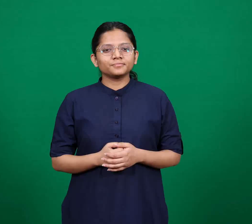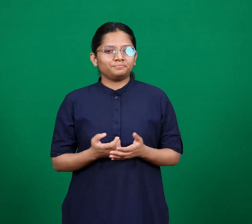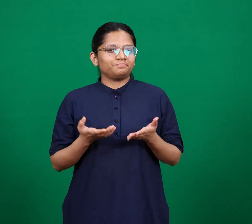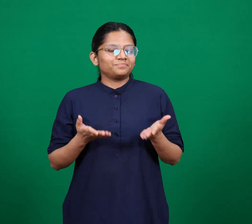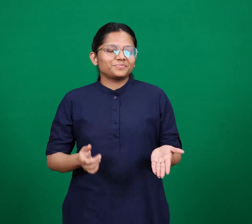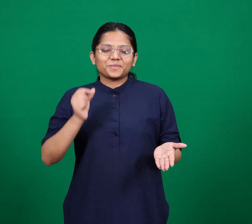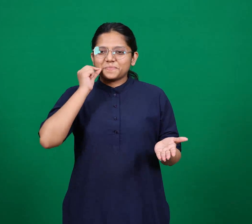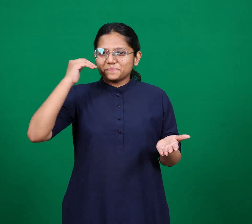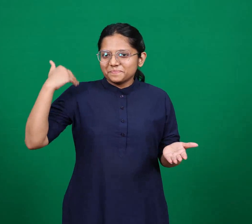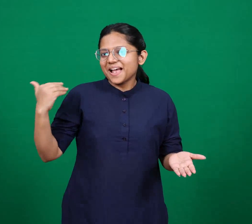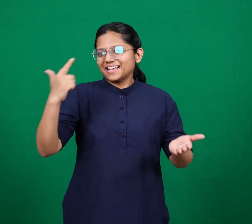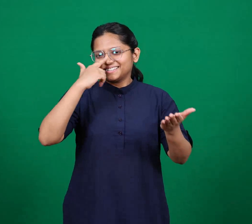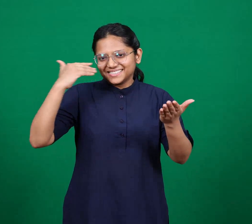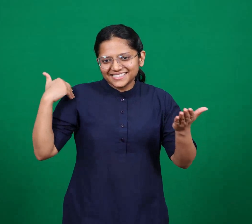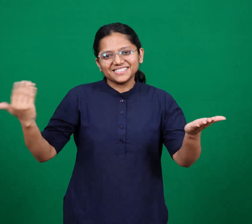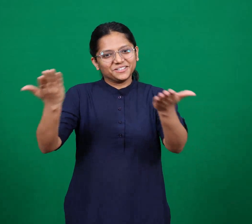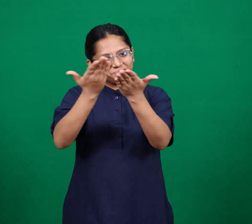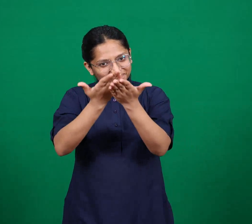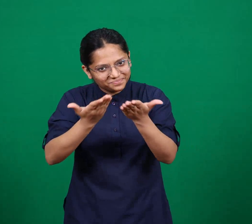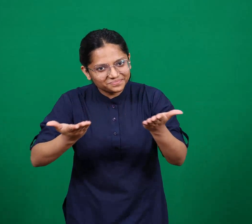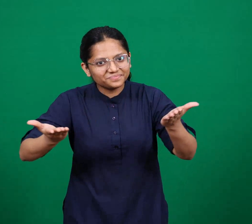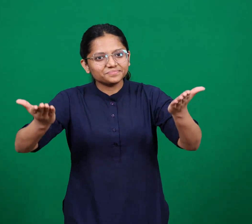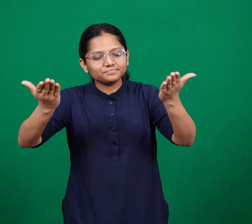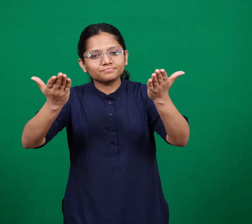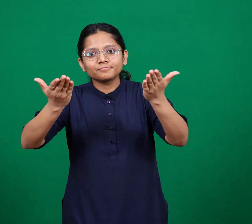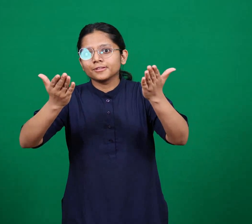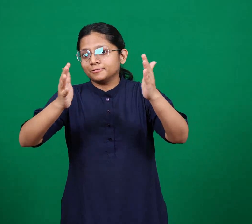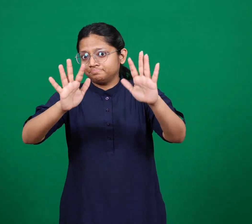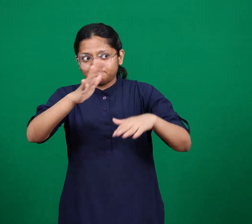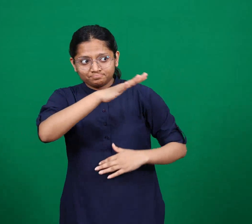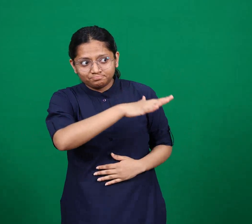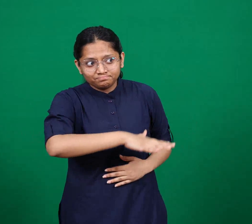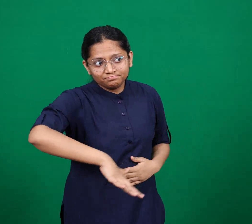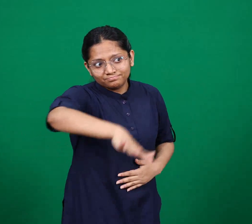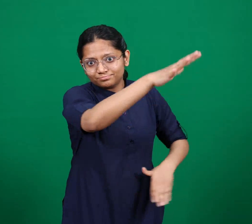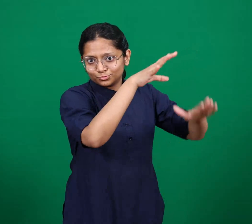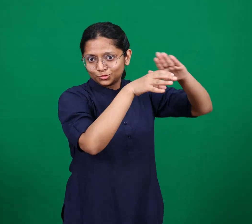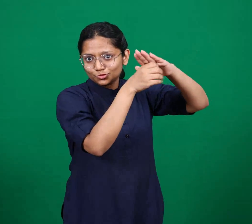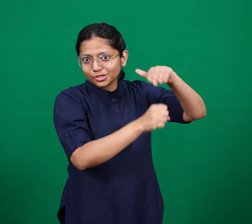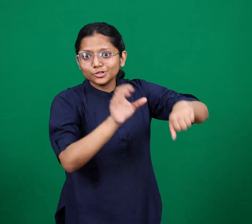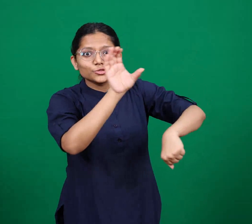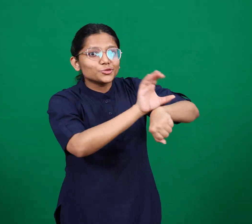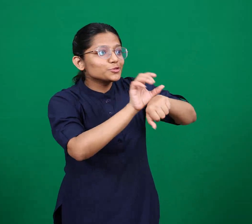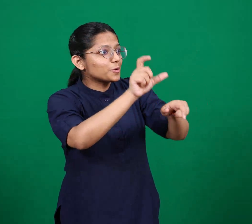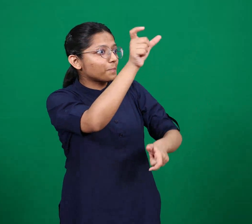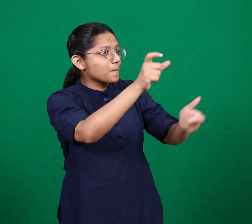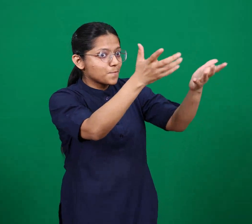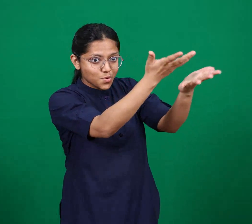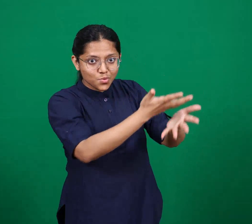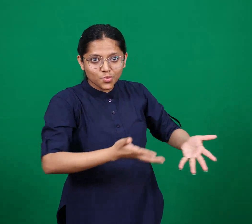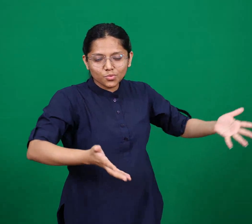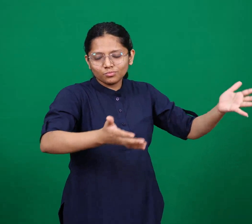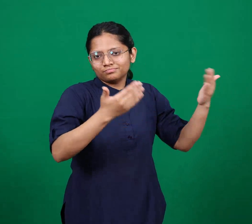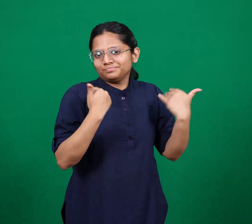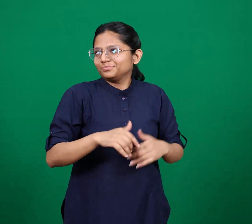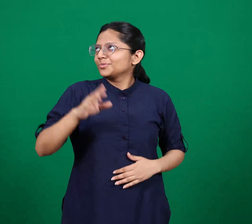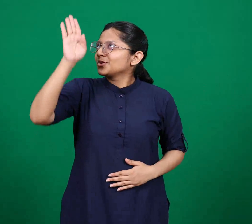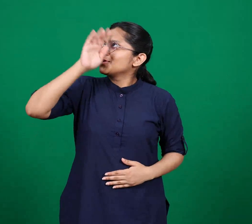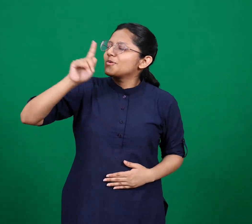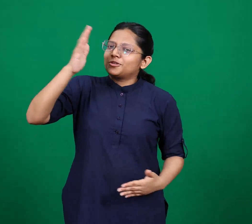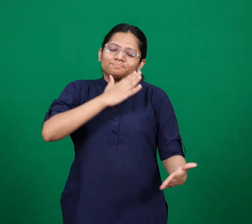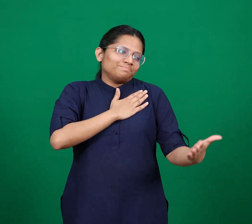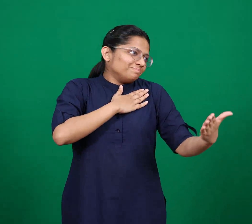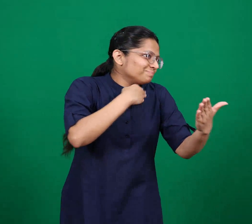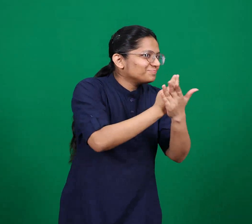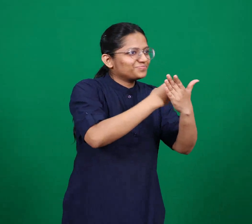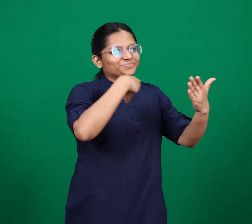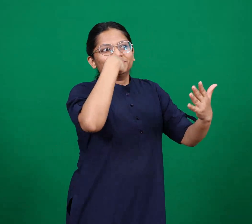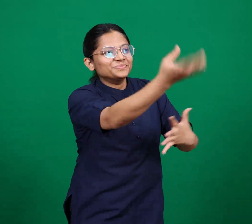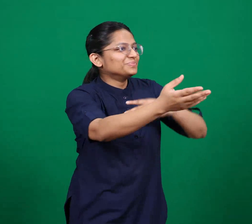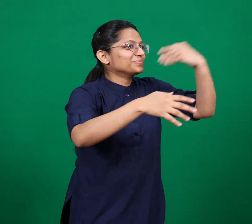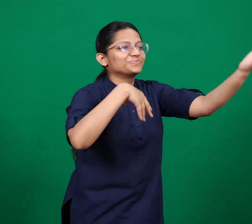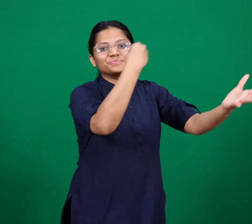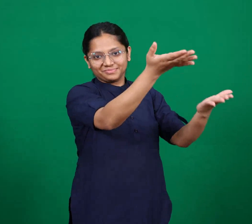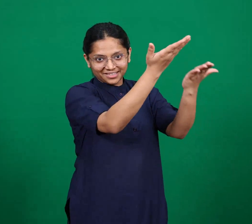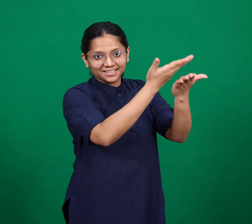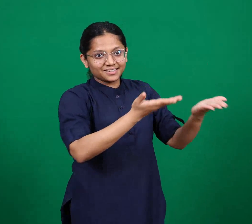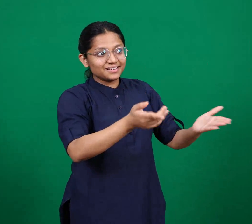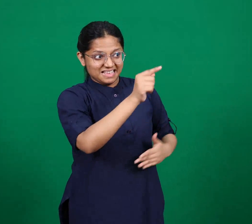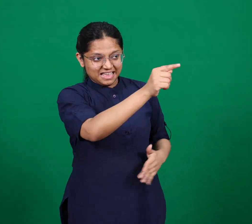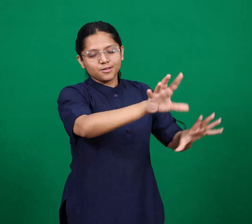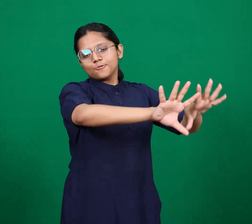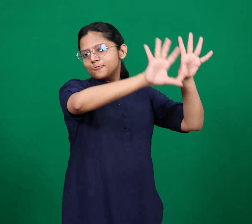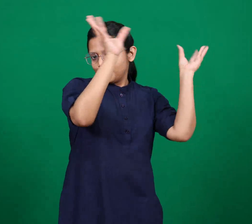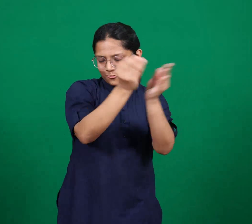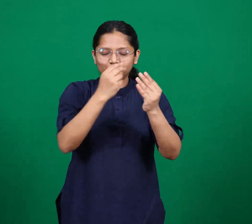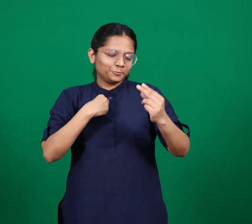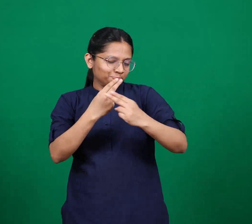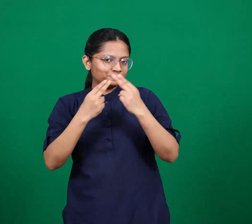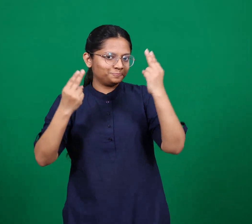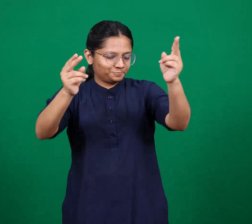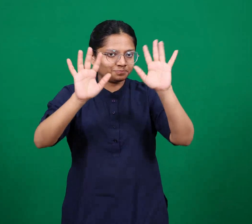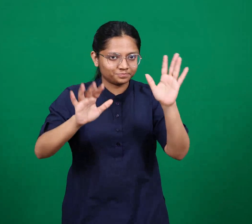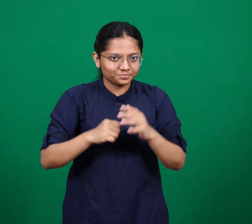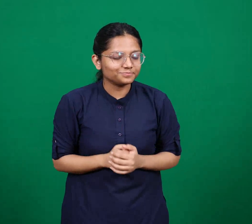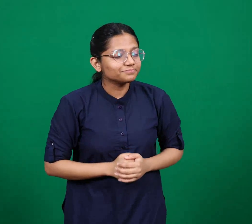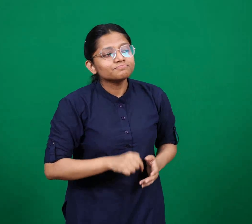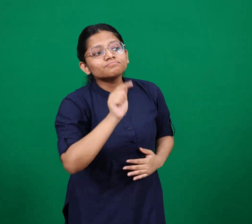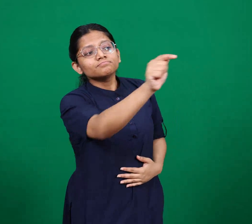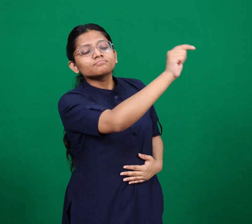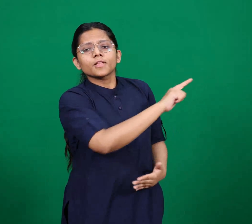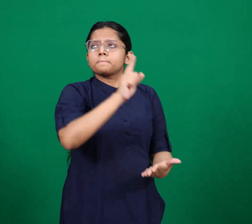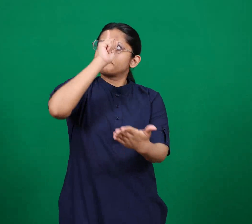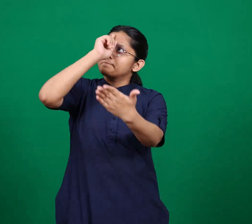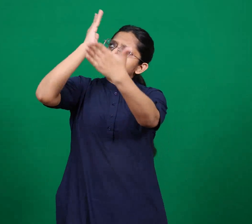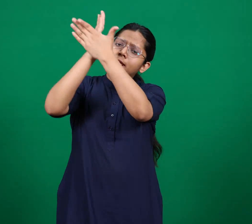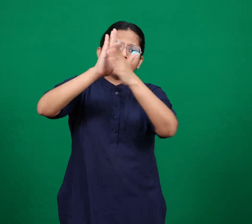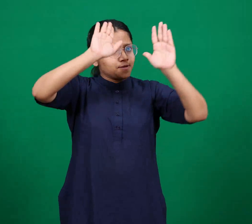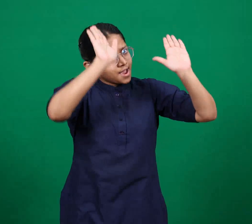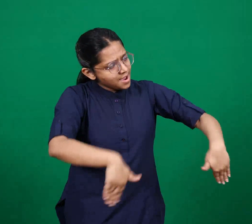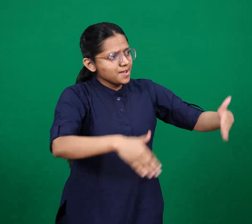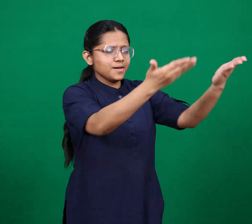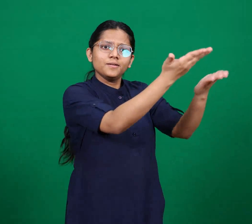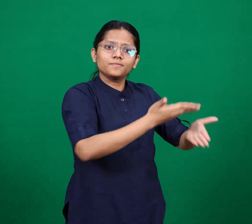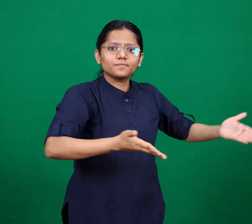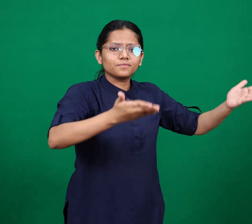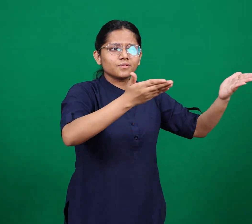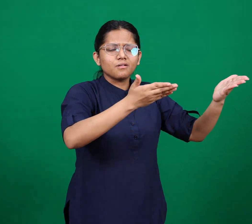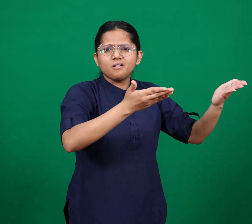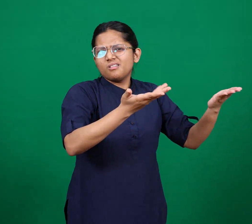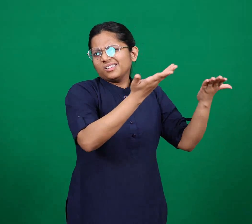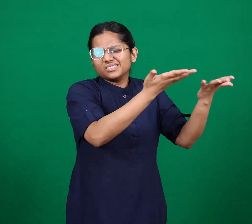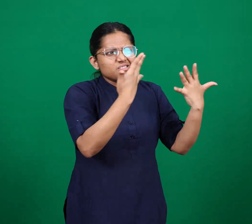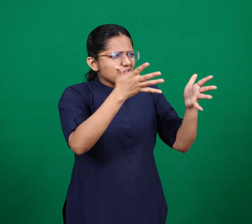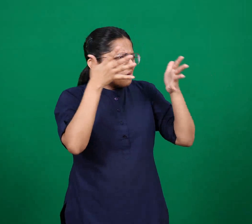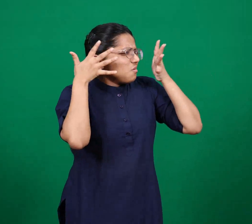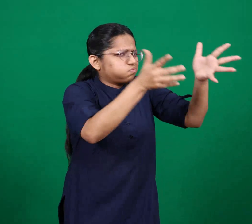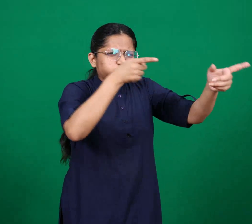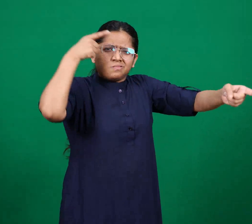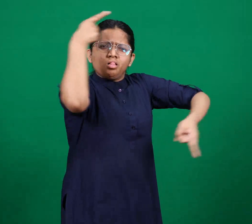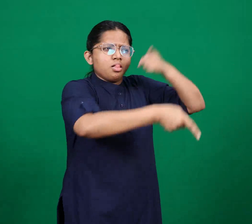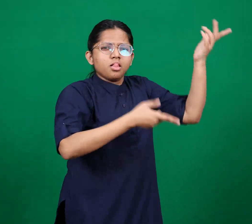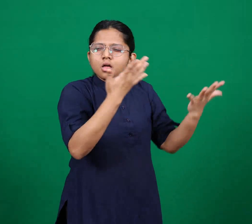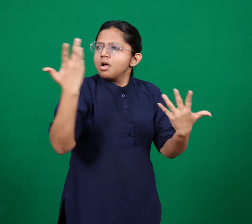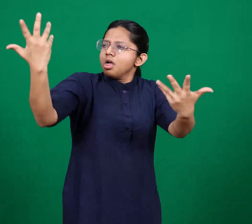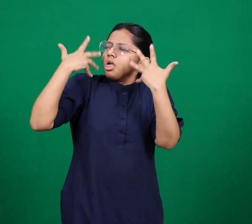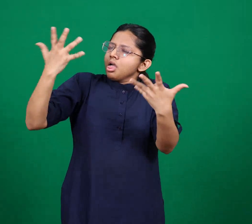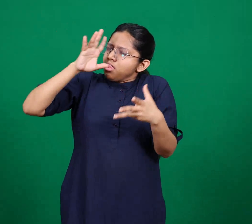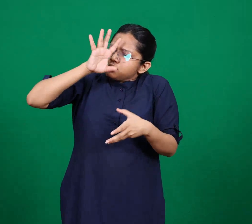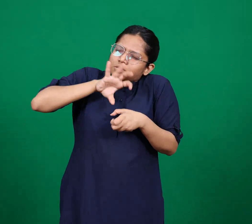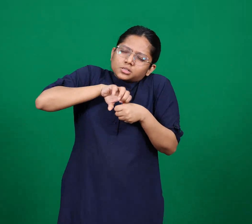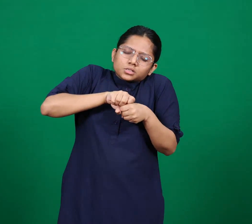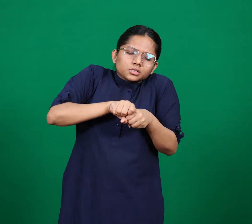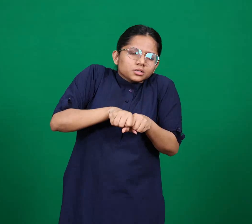Now, brothers, we want you to know about the grace that God has given the churches of Macedonia.